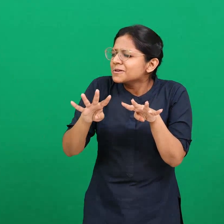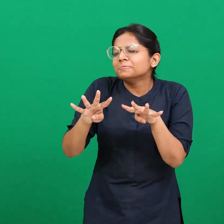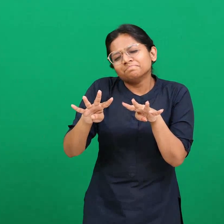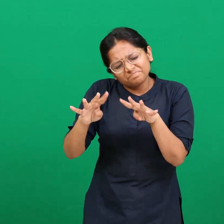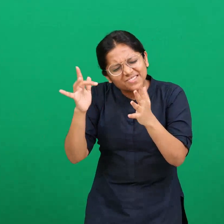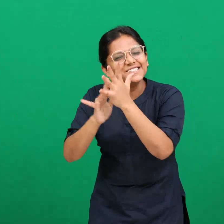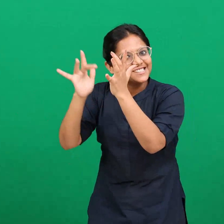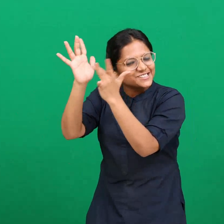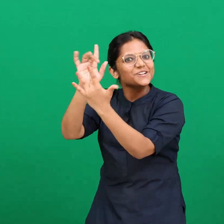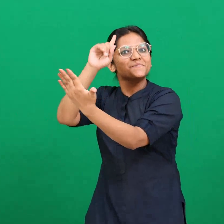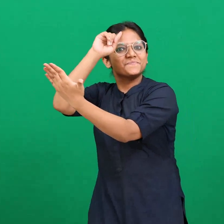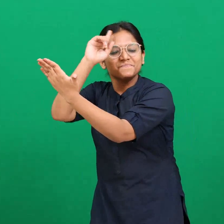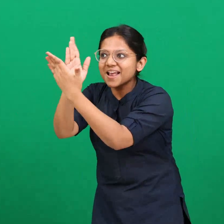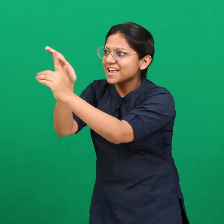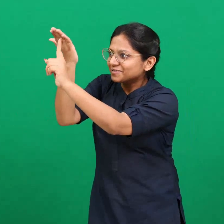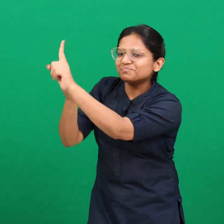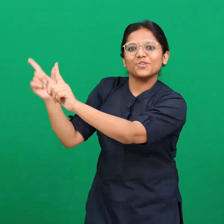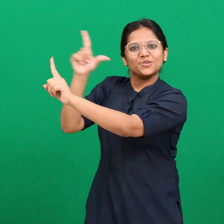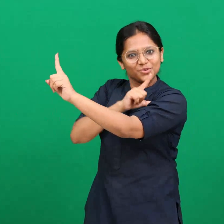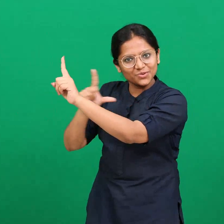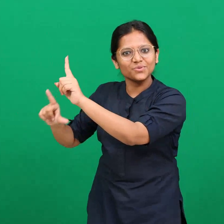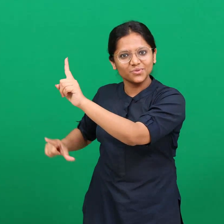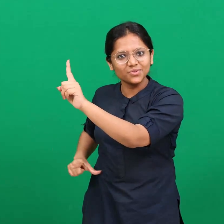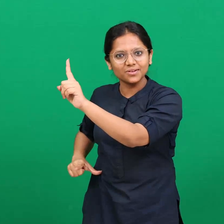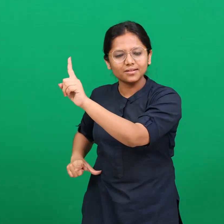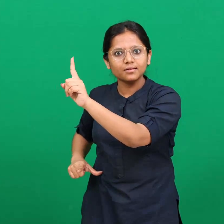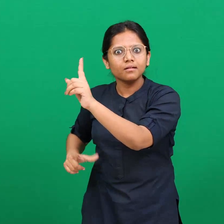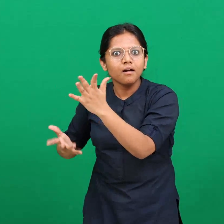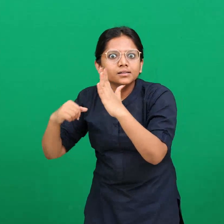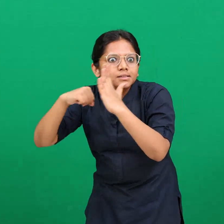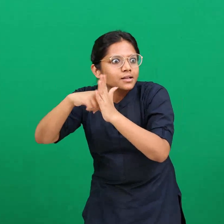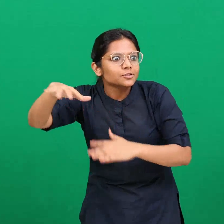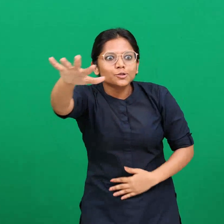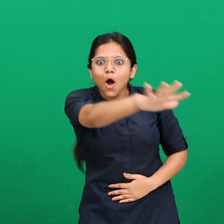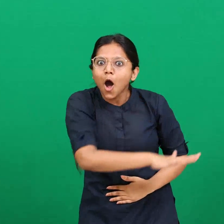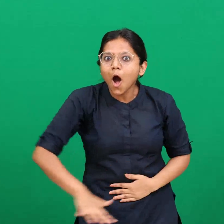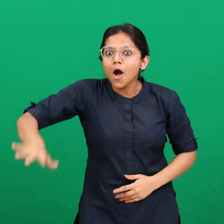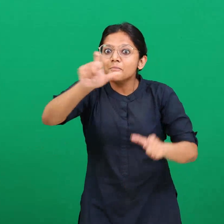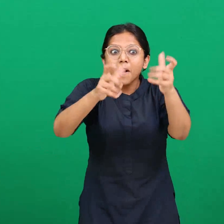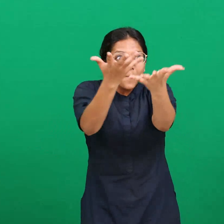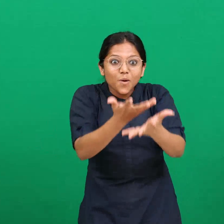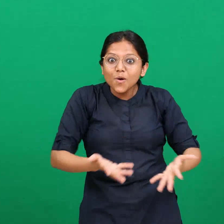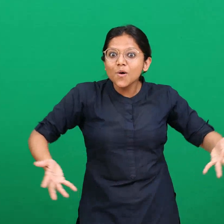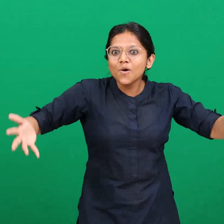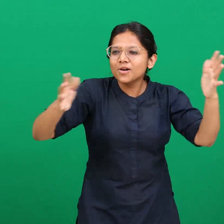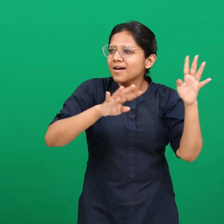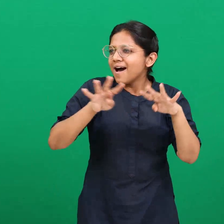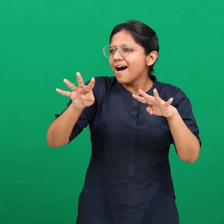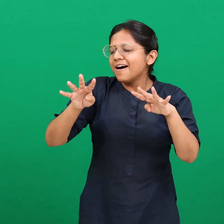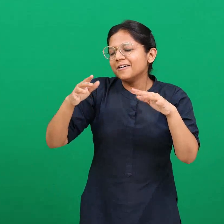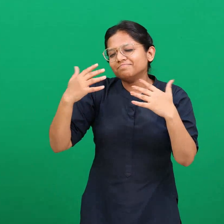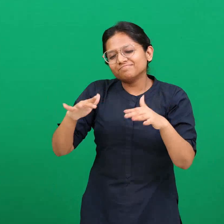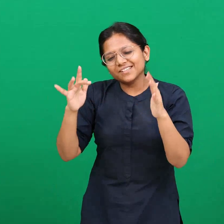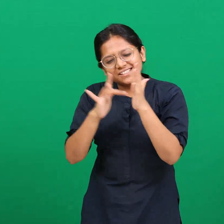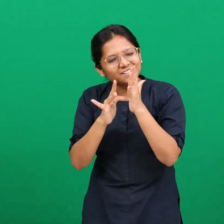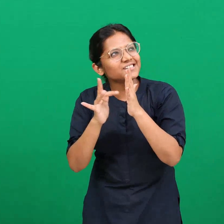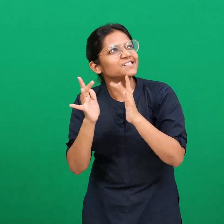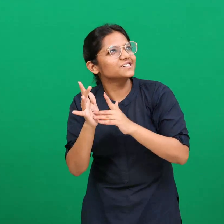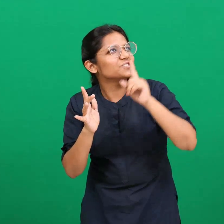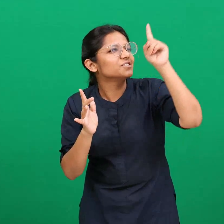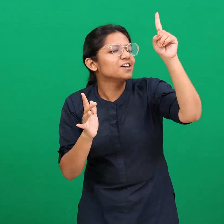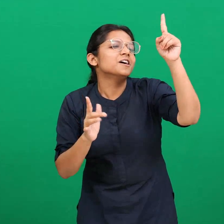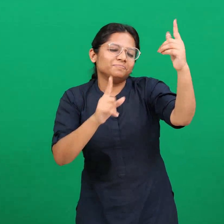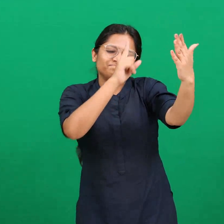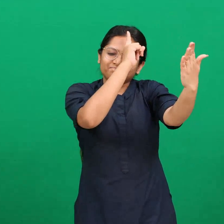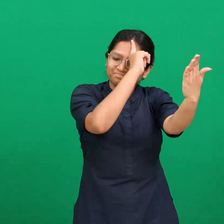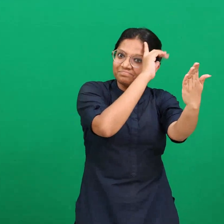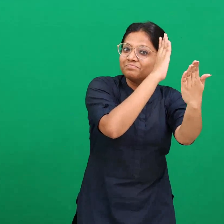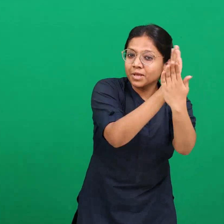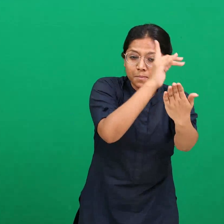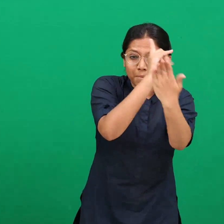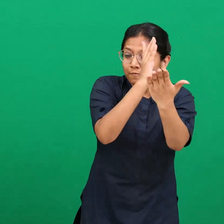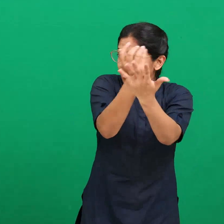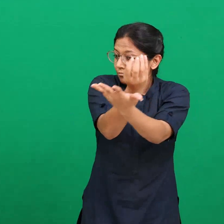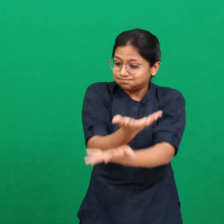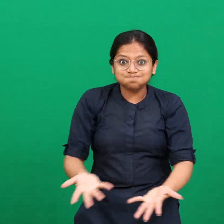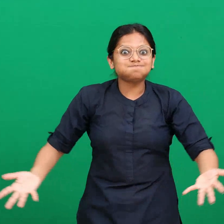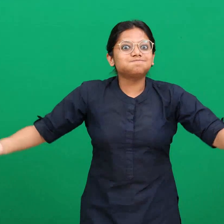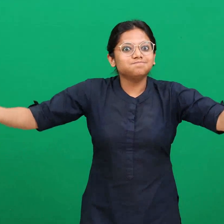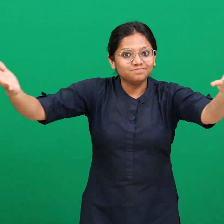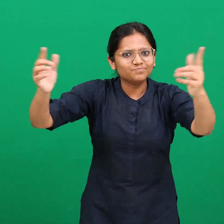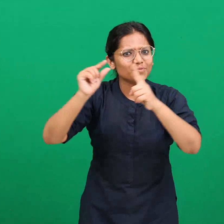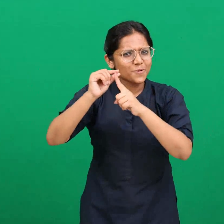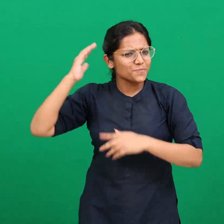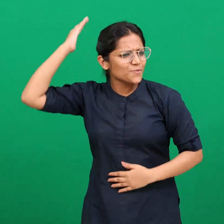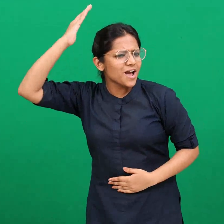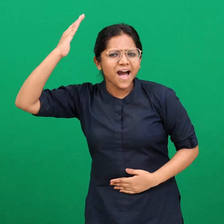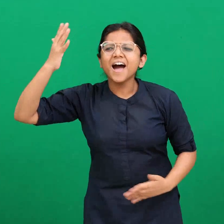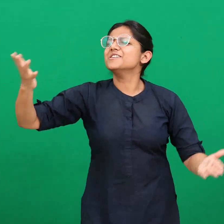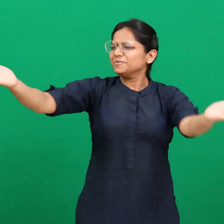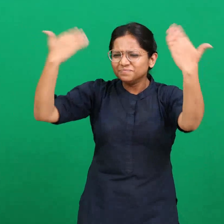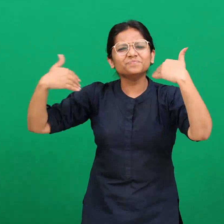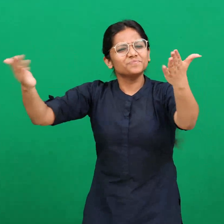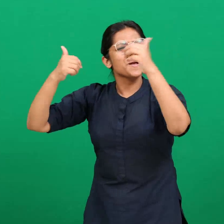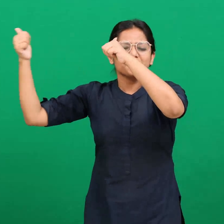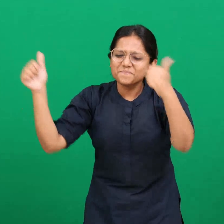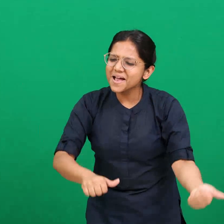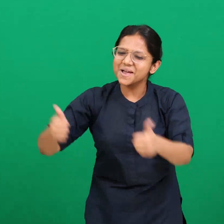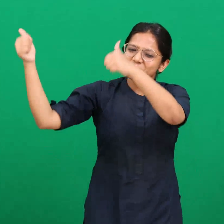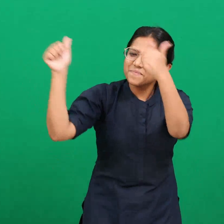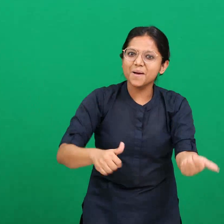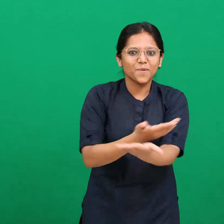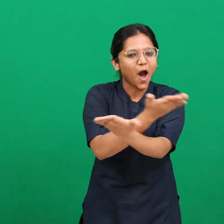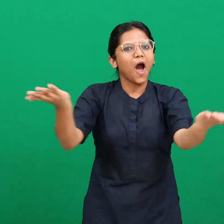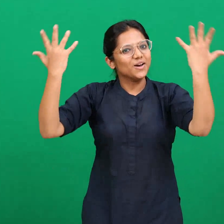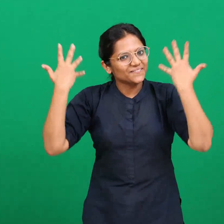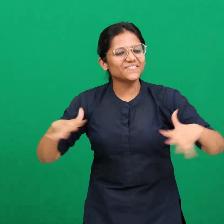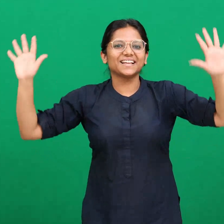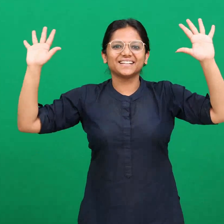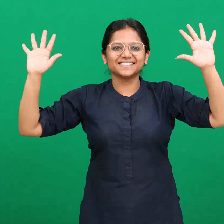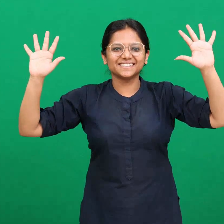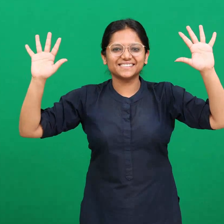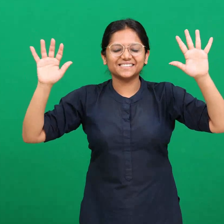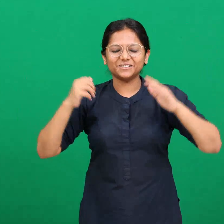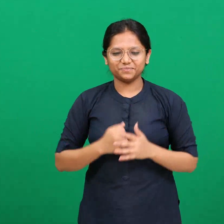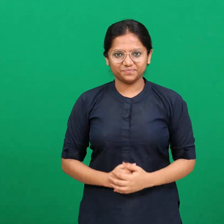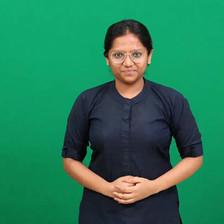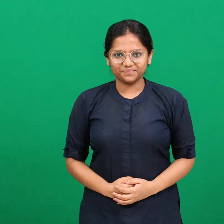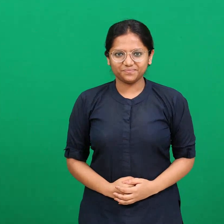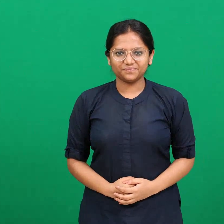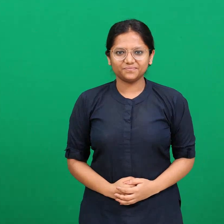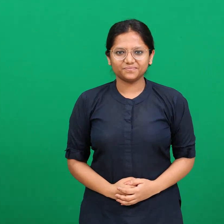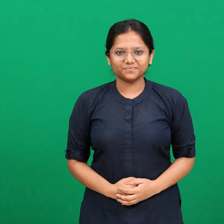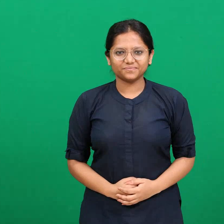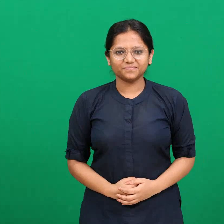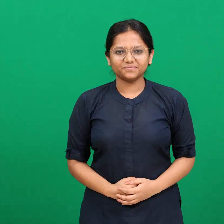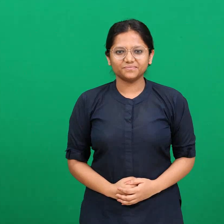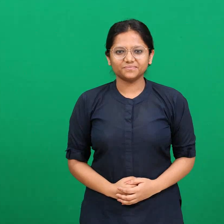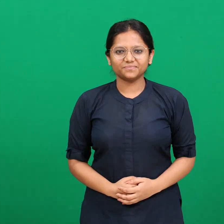And many of the Corinthians who heard the message believed and were baptized.